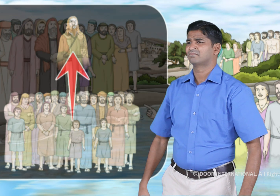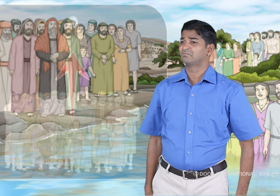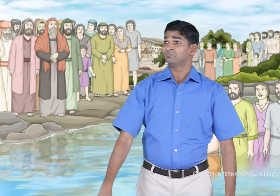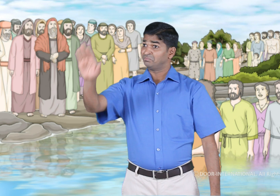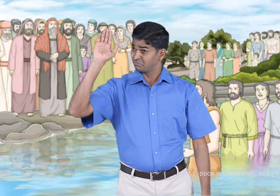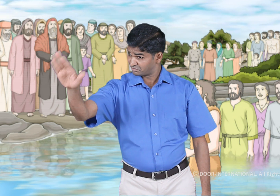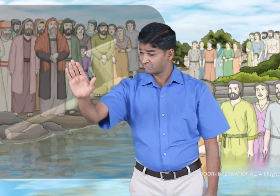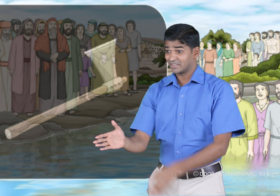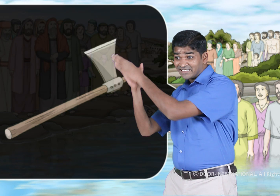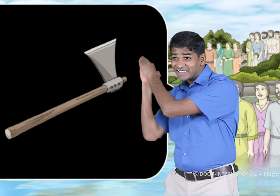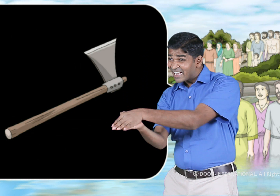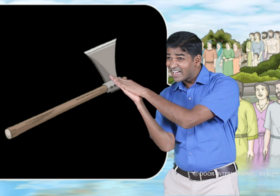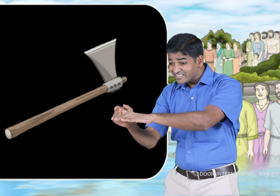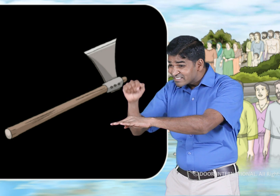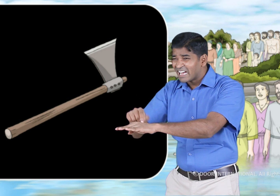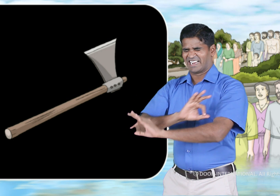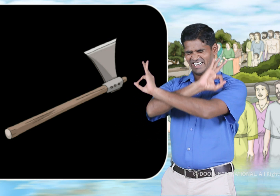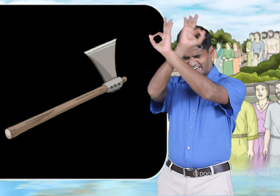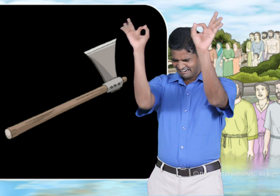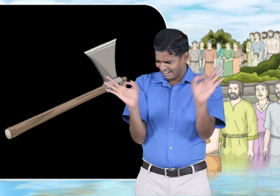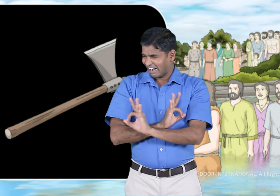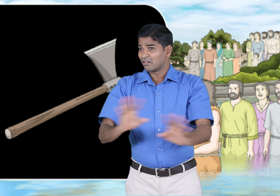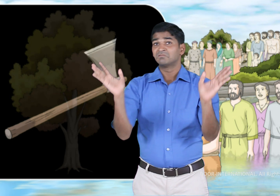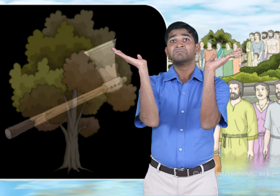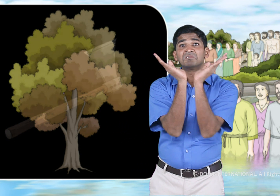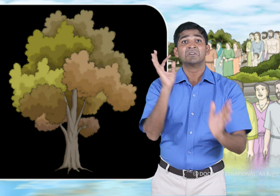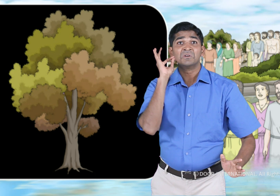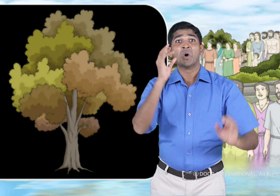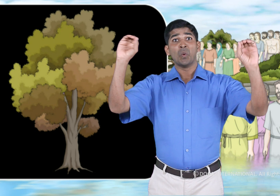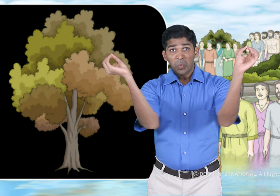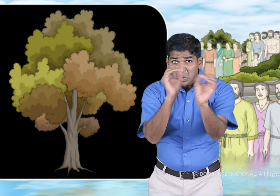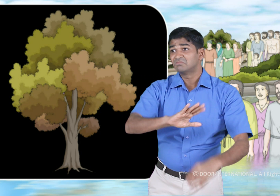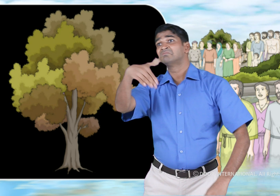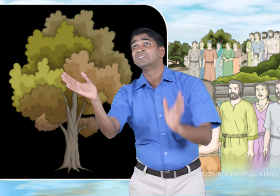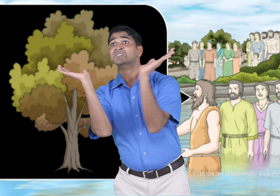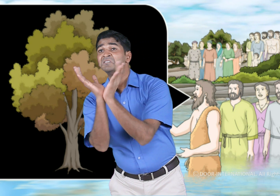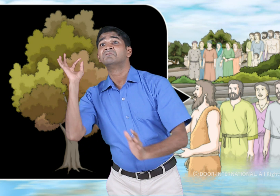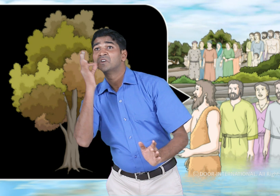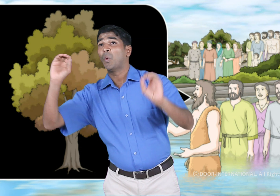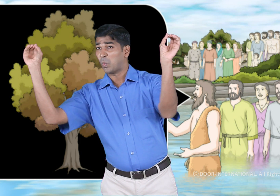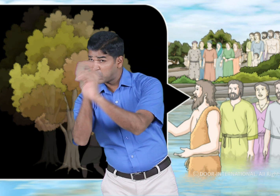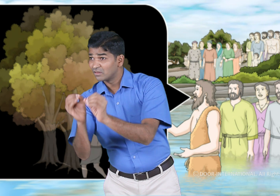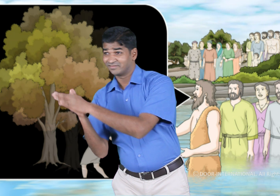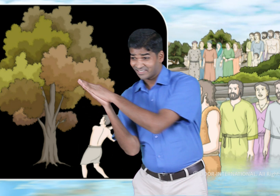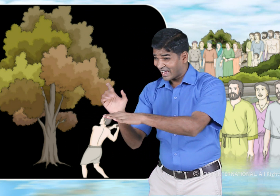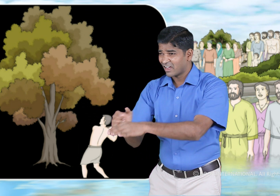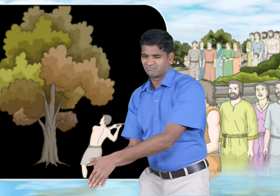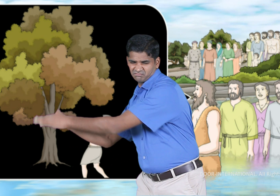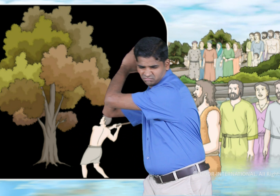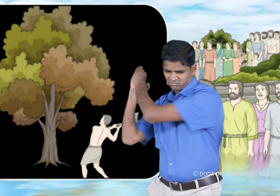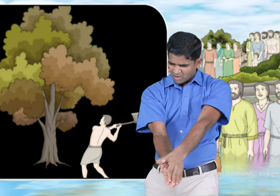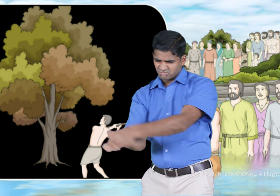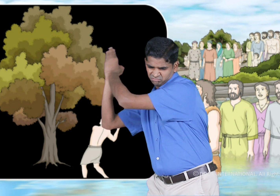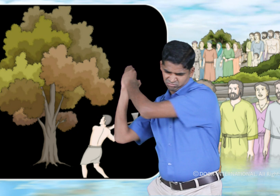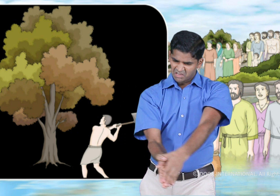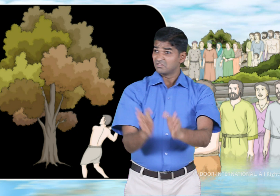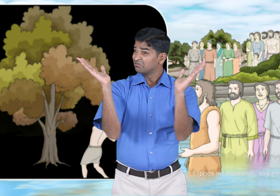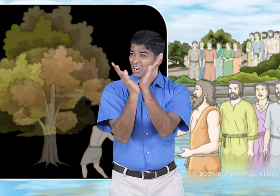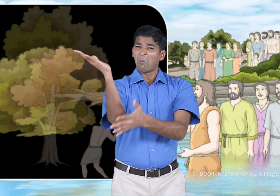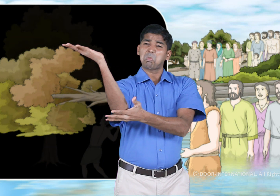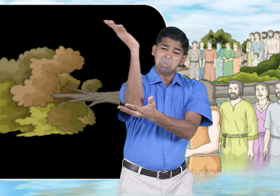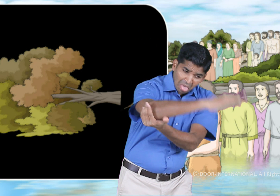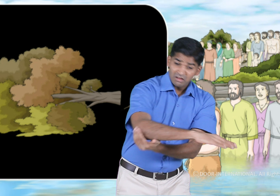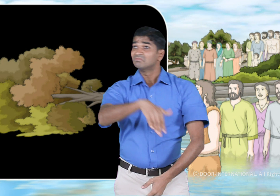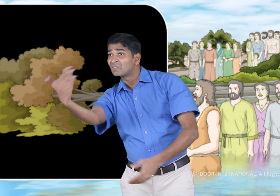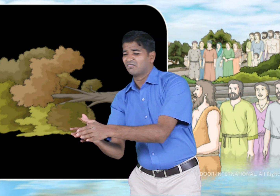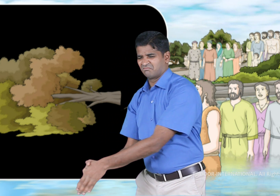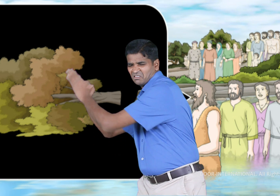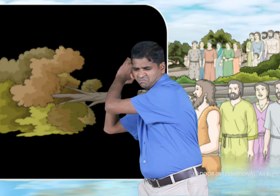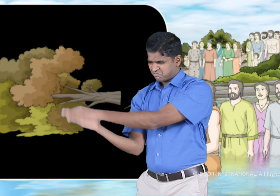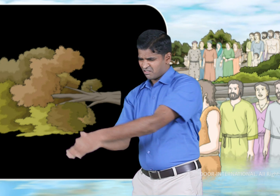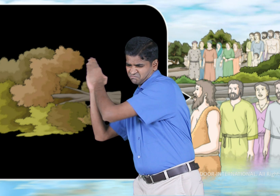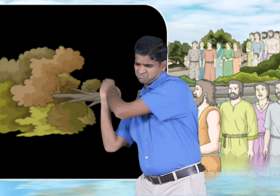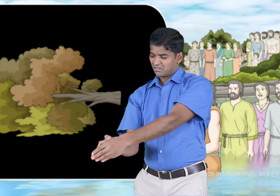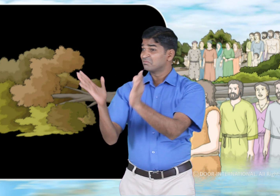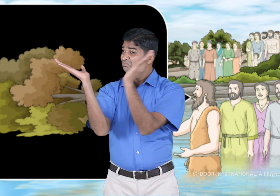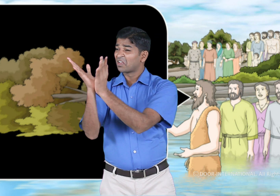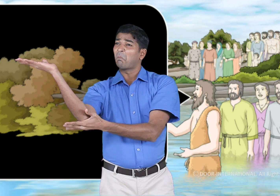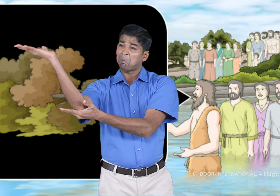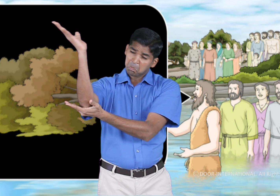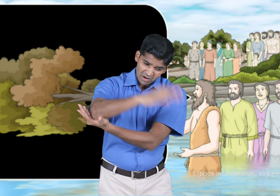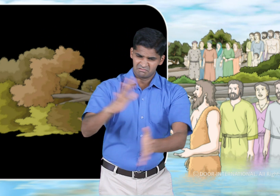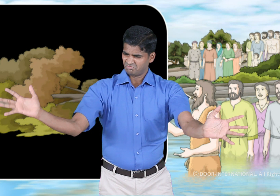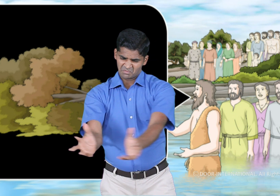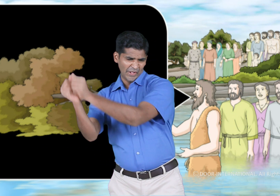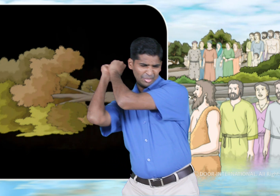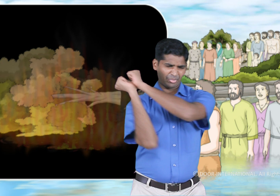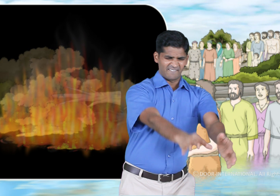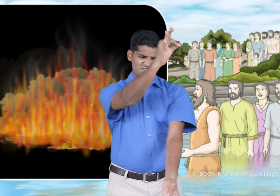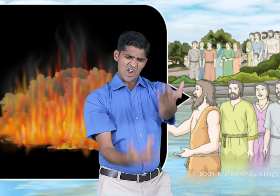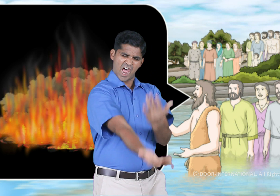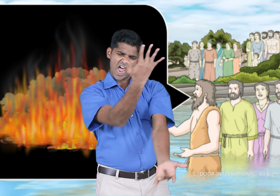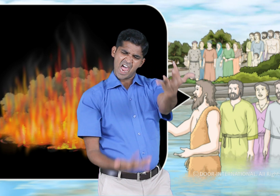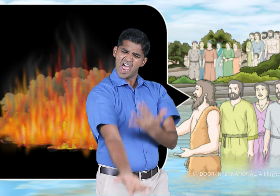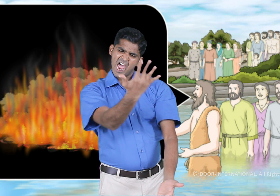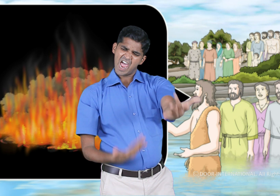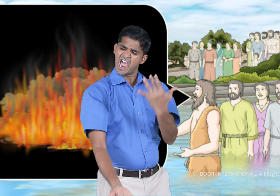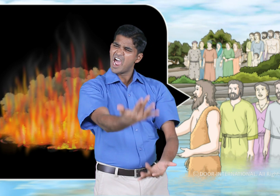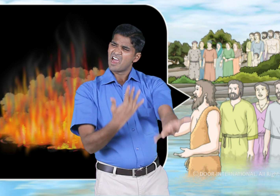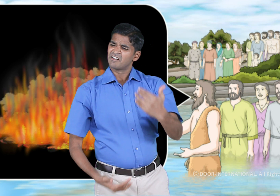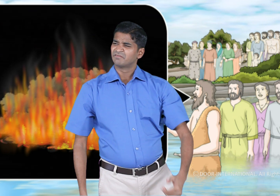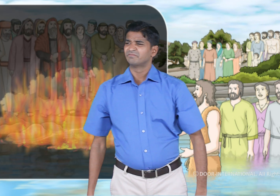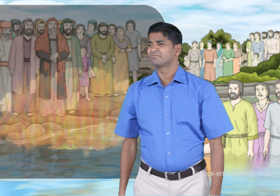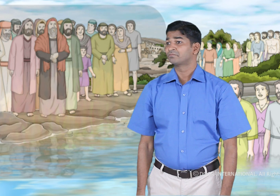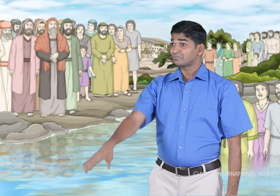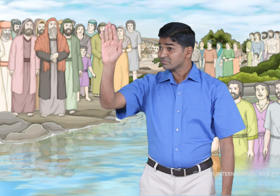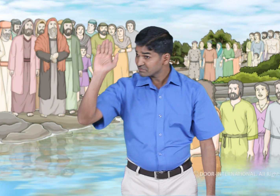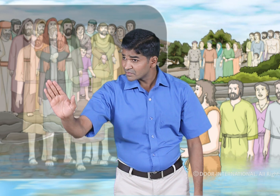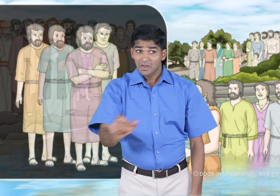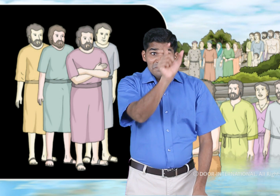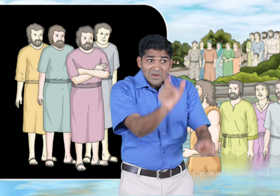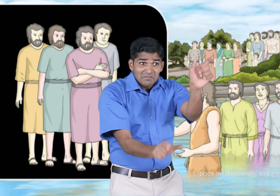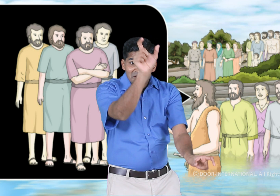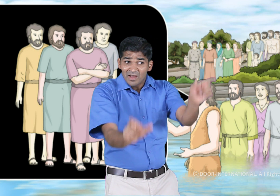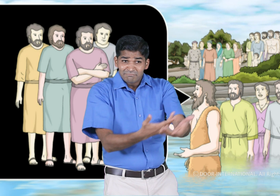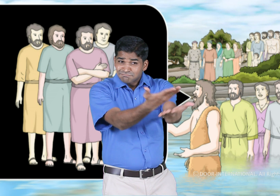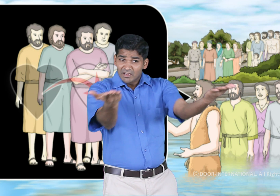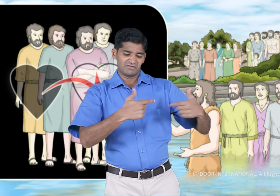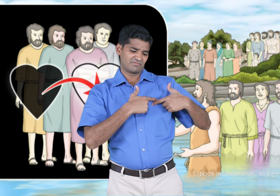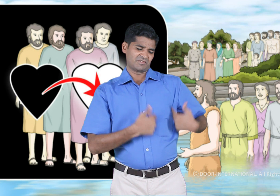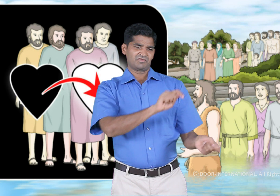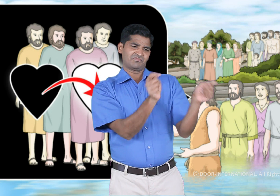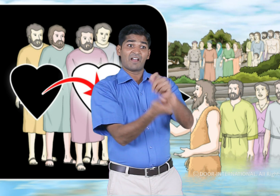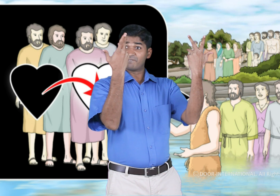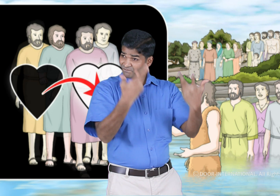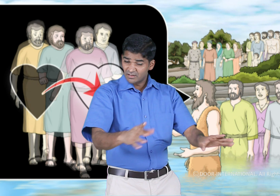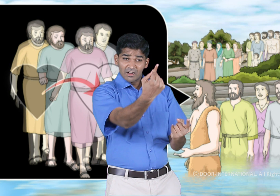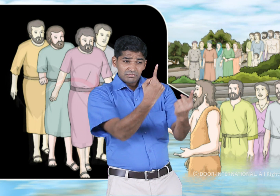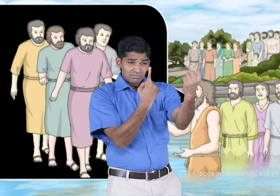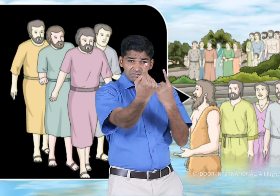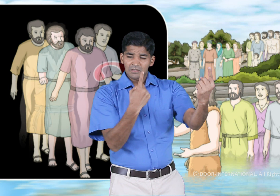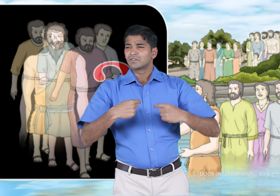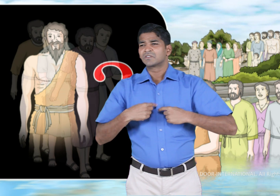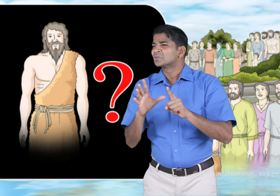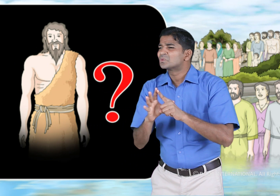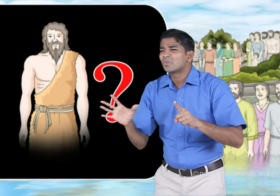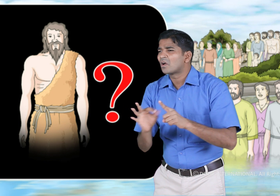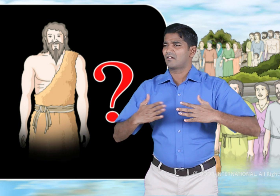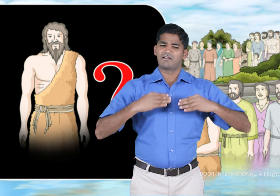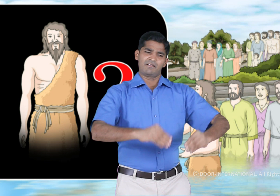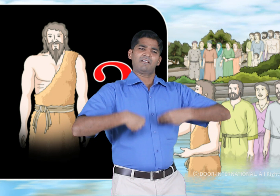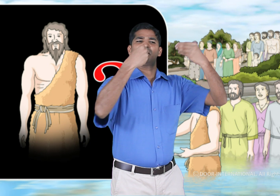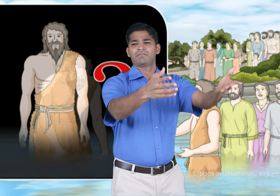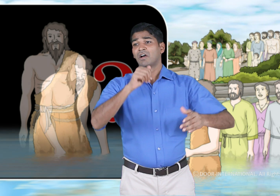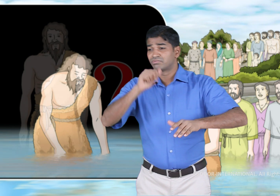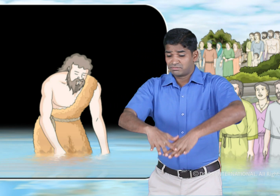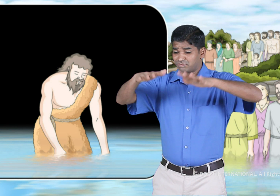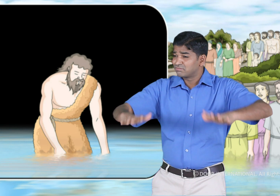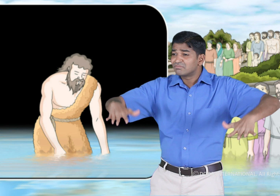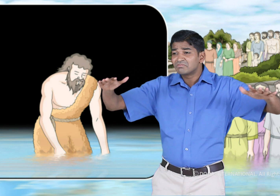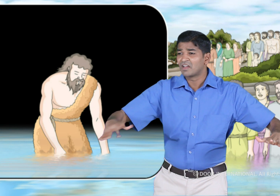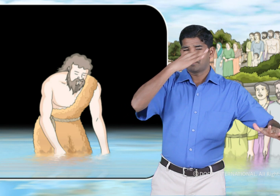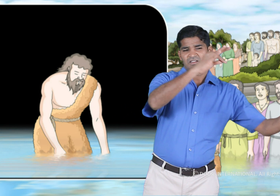The axe lies ready at the root of the trees, and every tree that does not produce good fruit will be cut down and thrown into the fire.